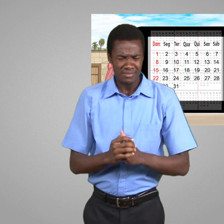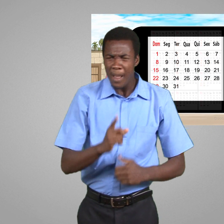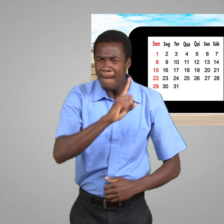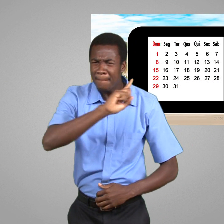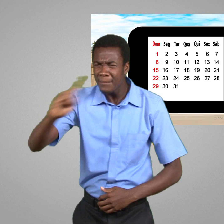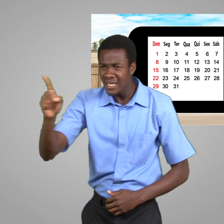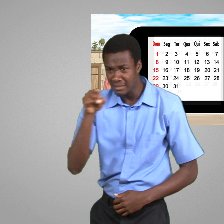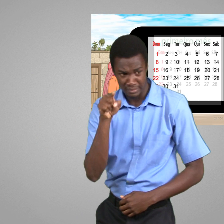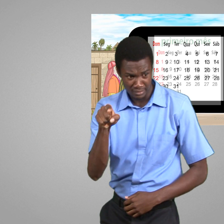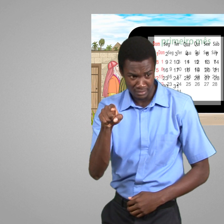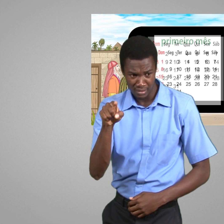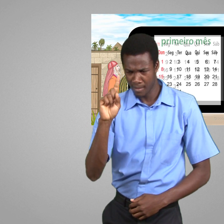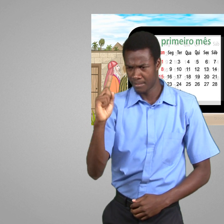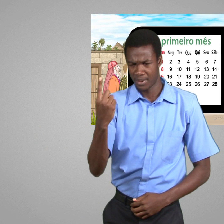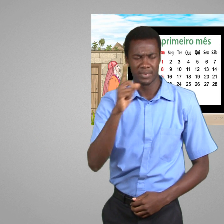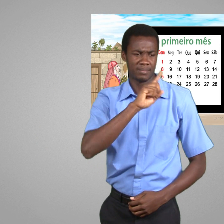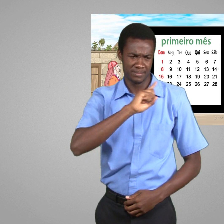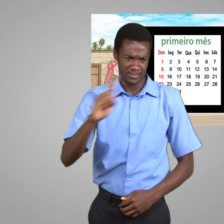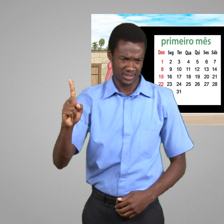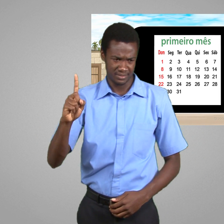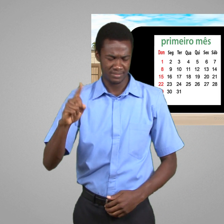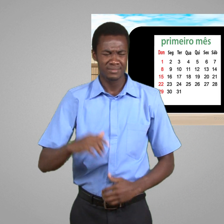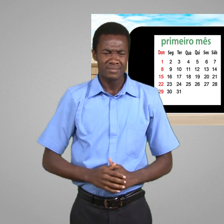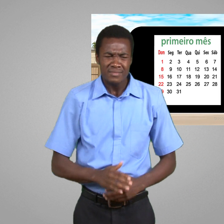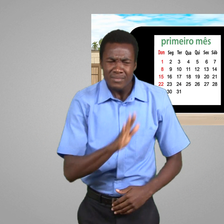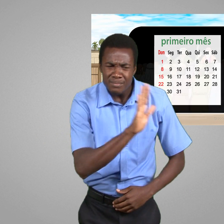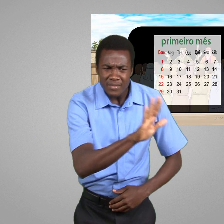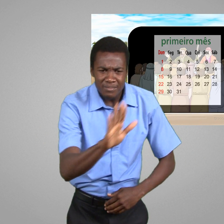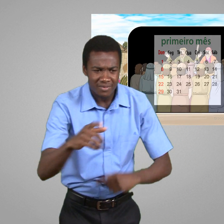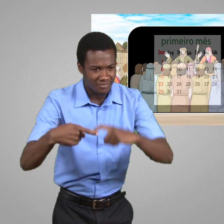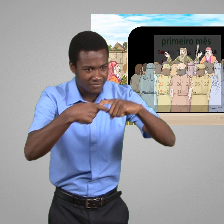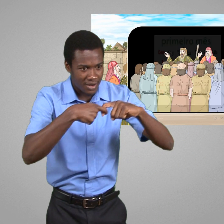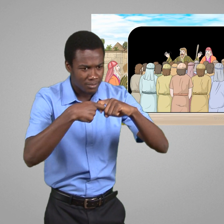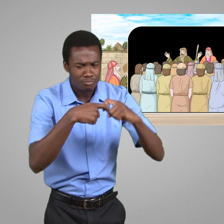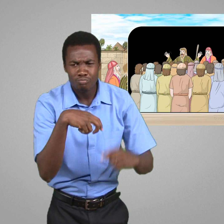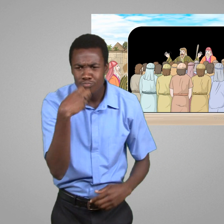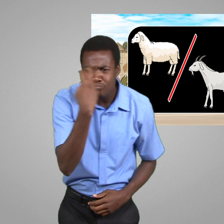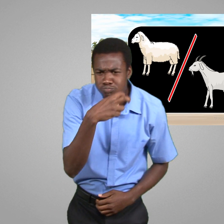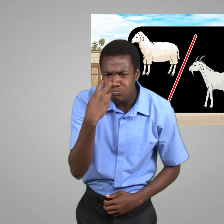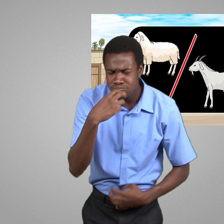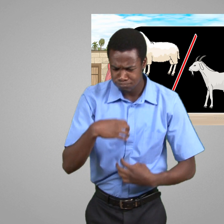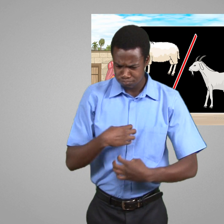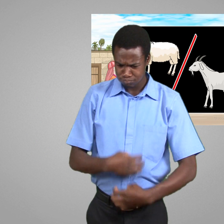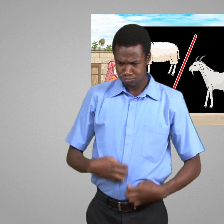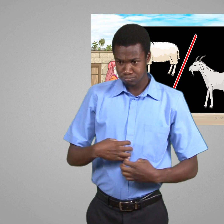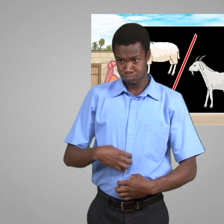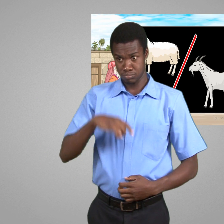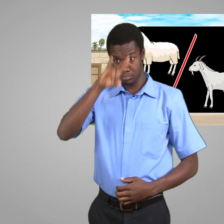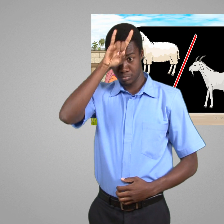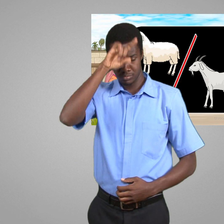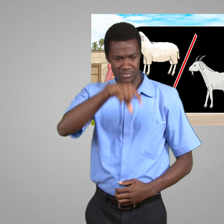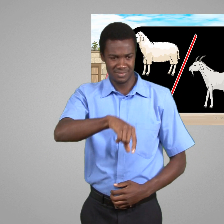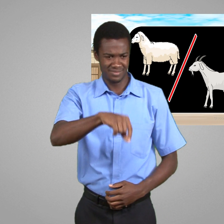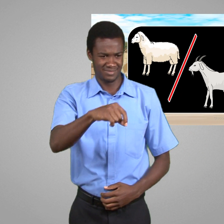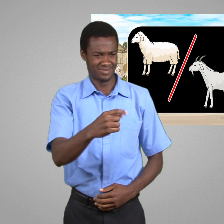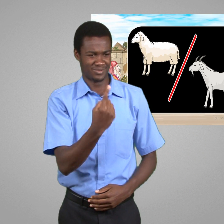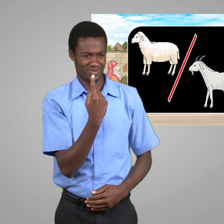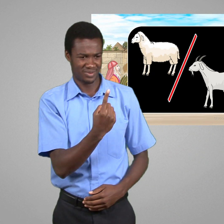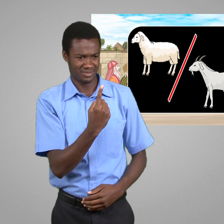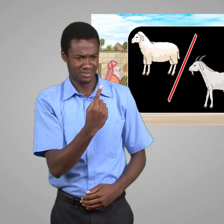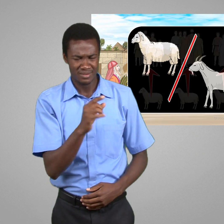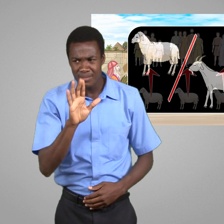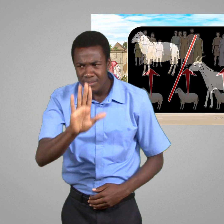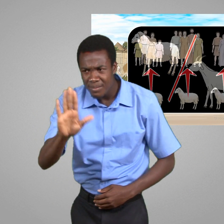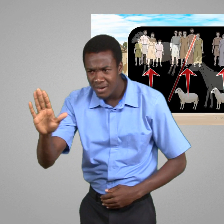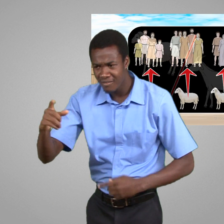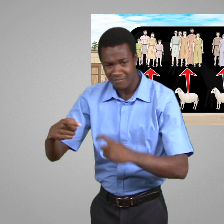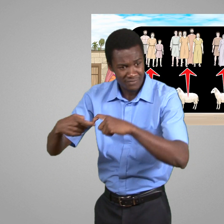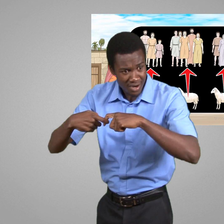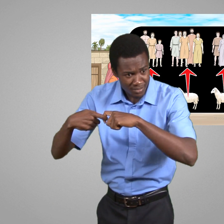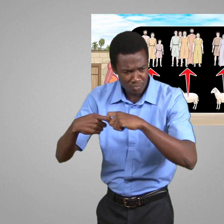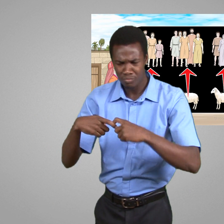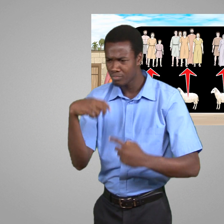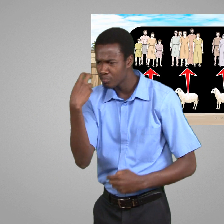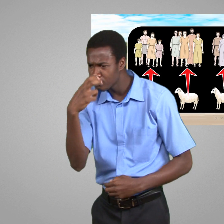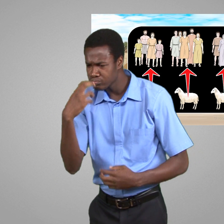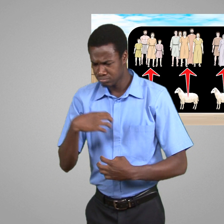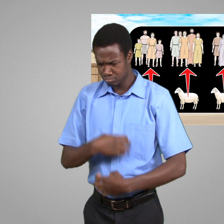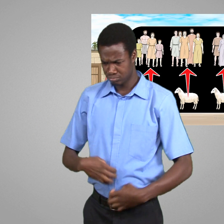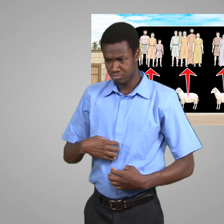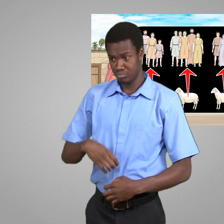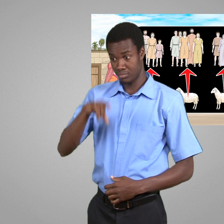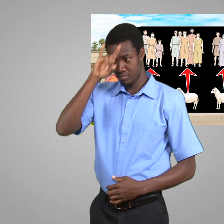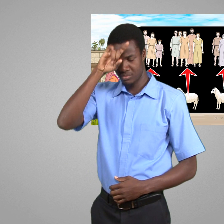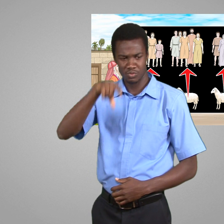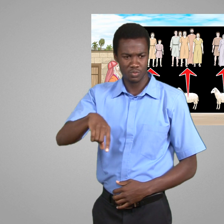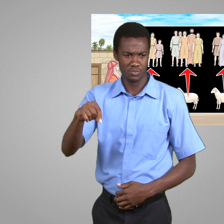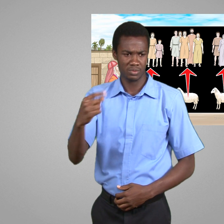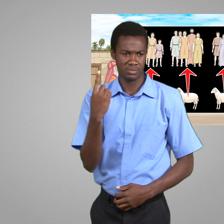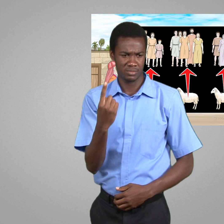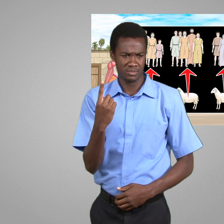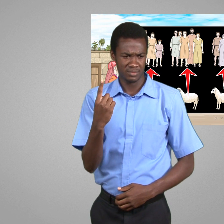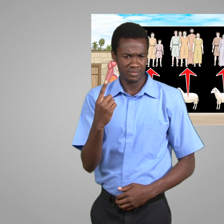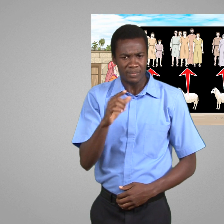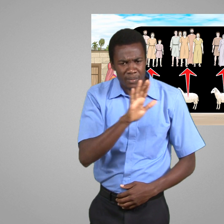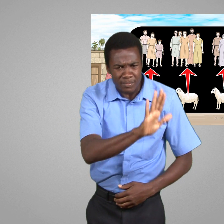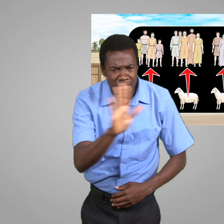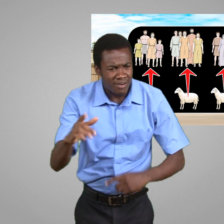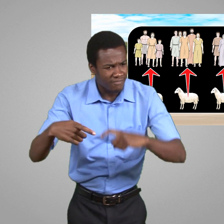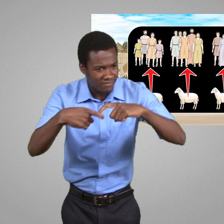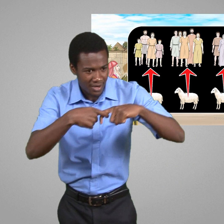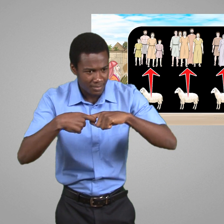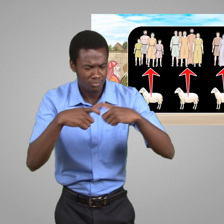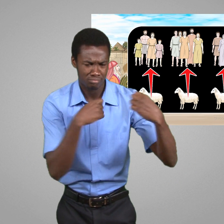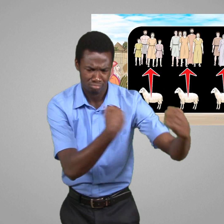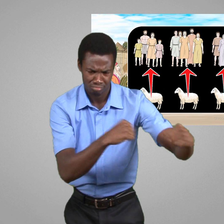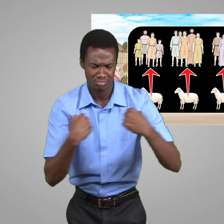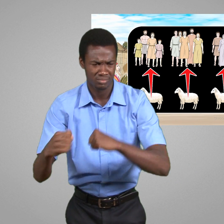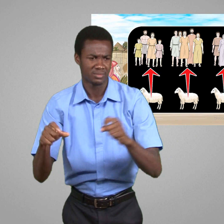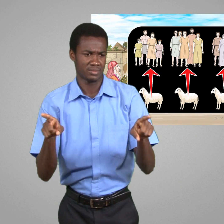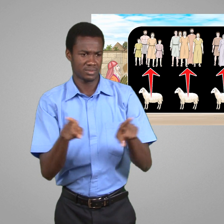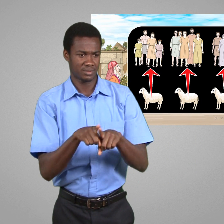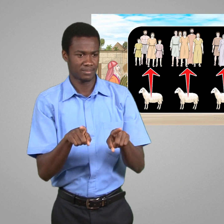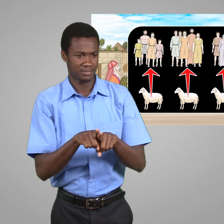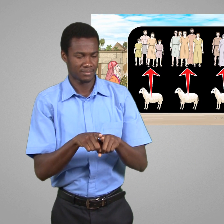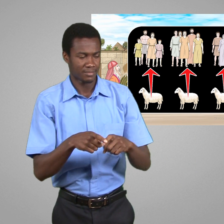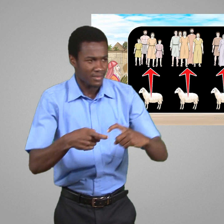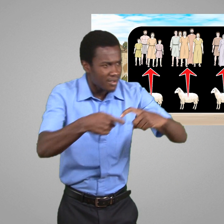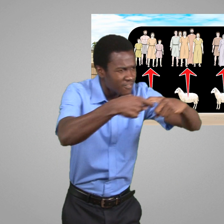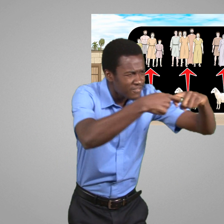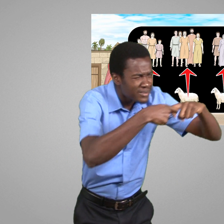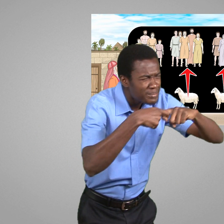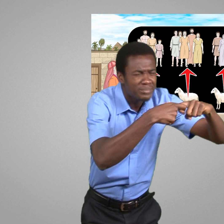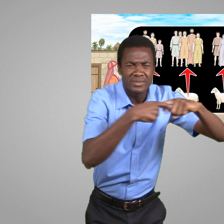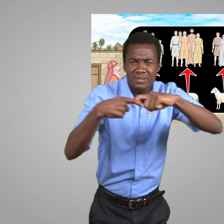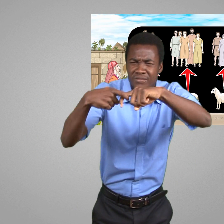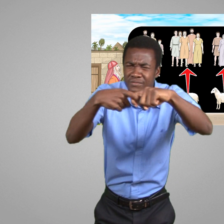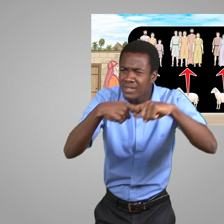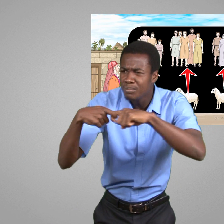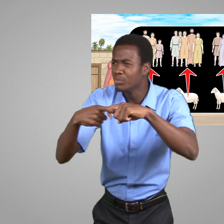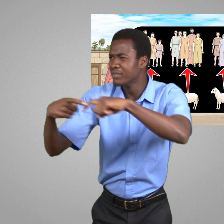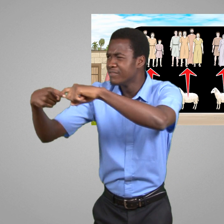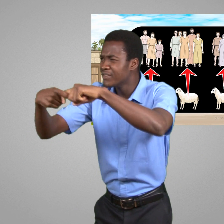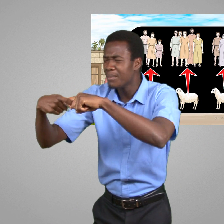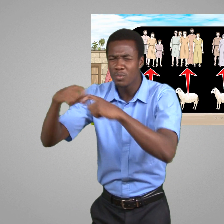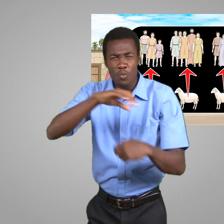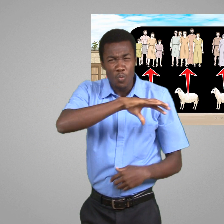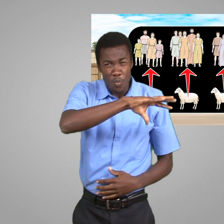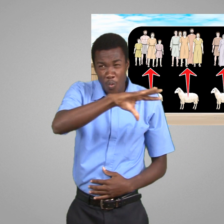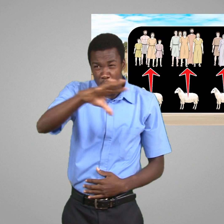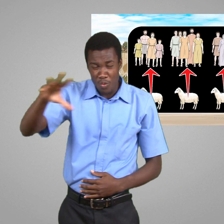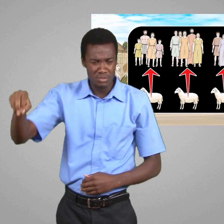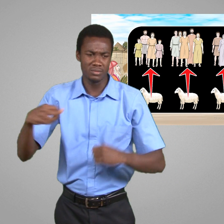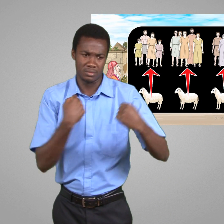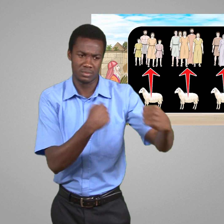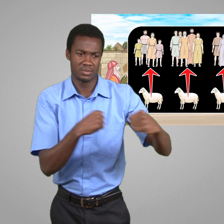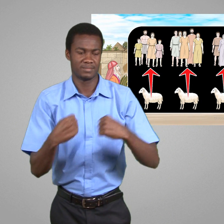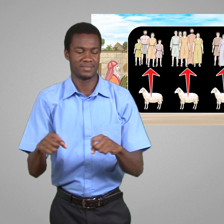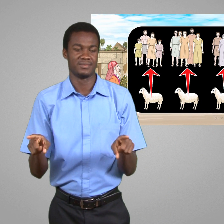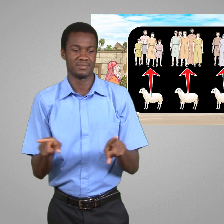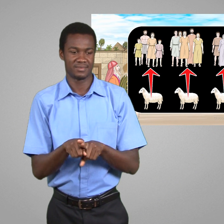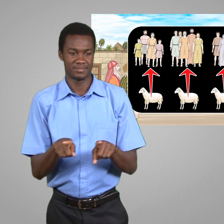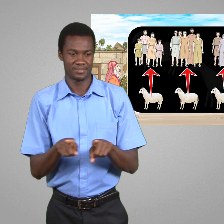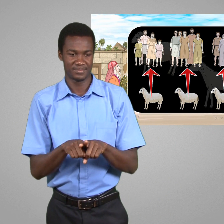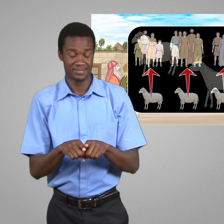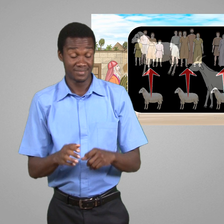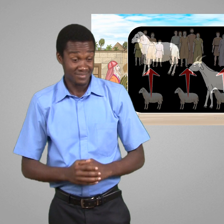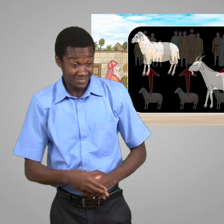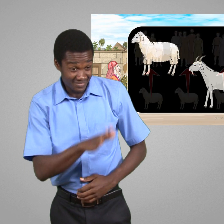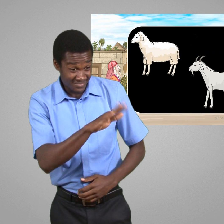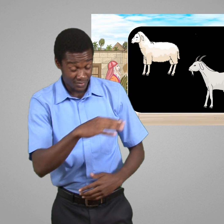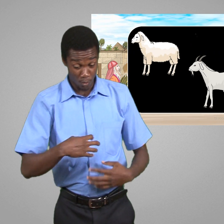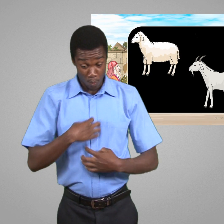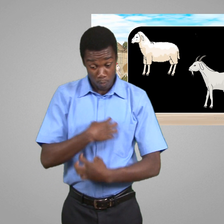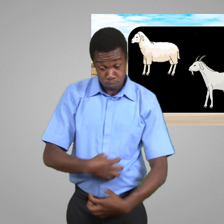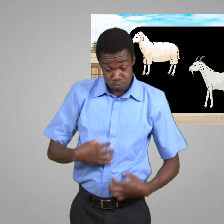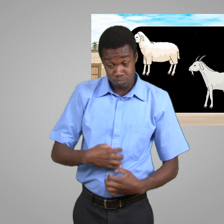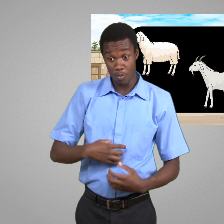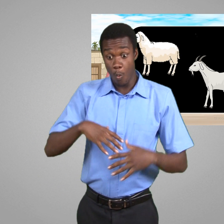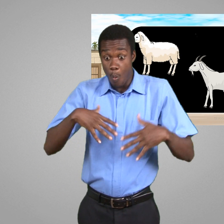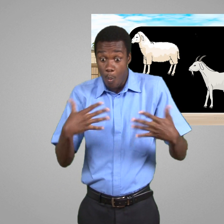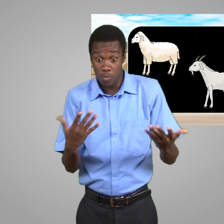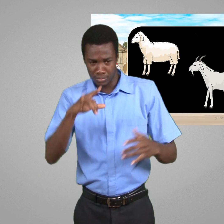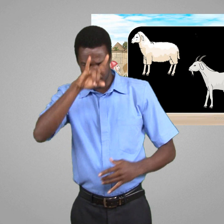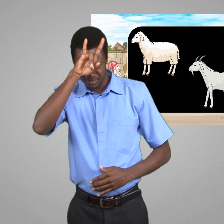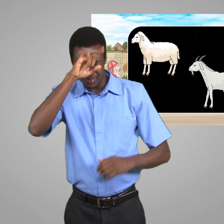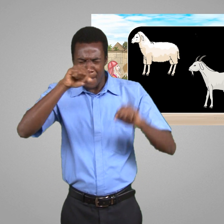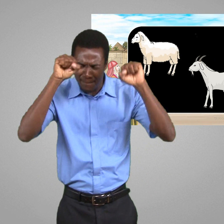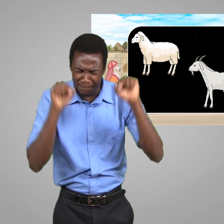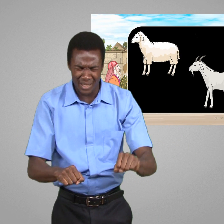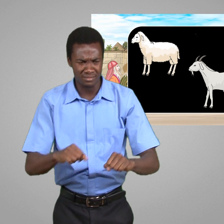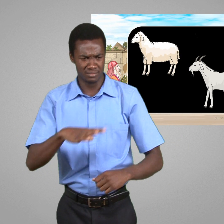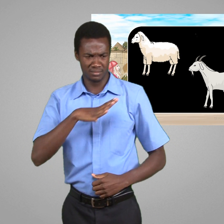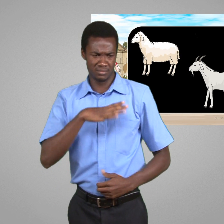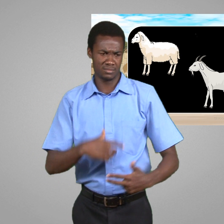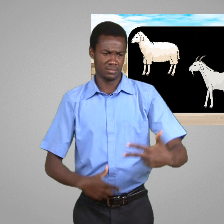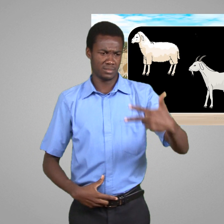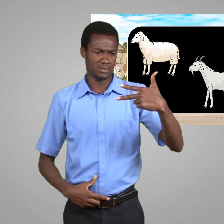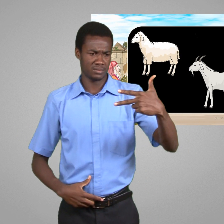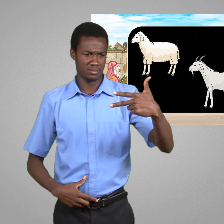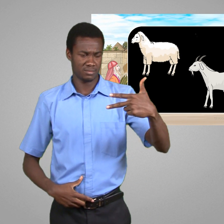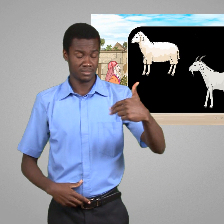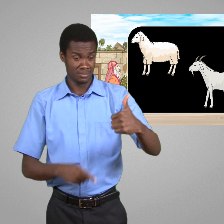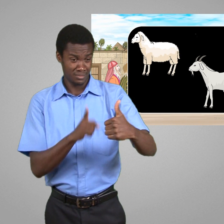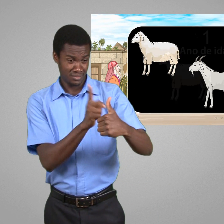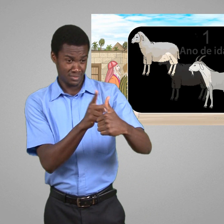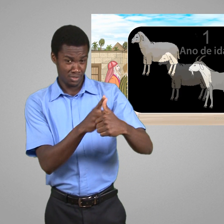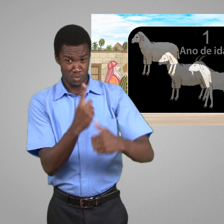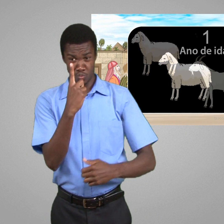Tell the whole congregation of Israel that on the tenth day of this month each man must select a lamb for his family, one per household.